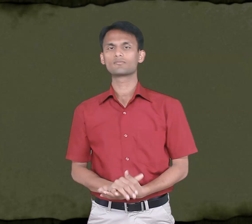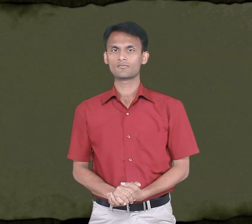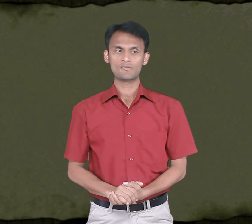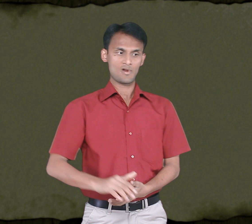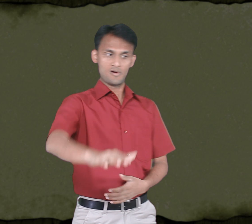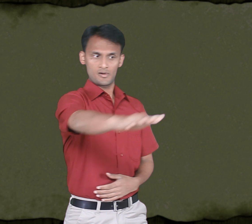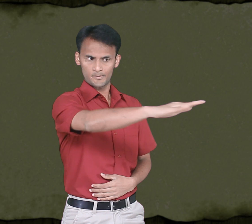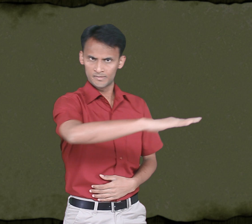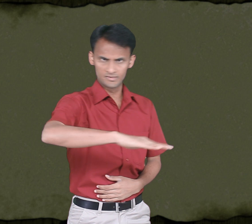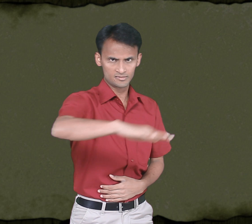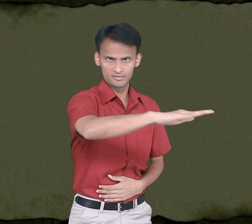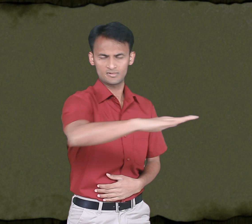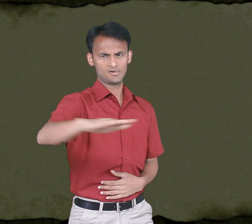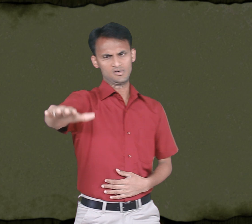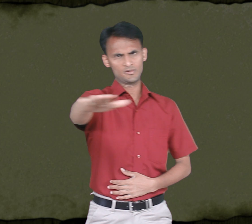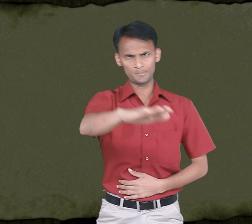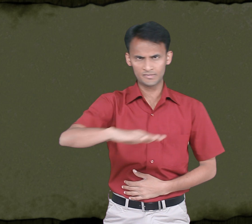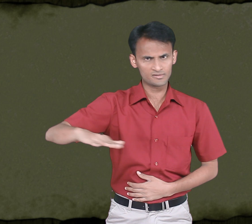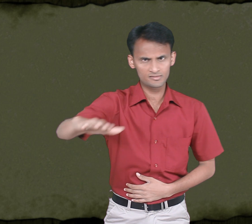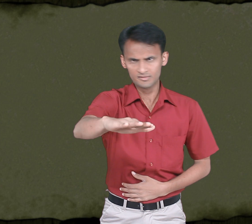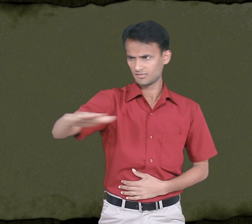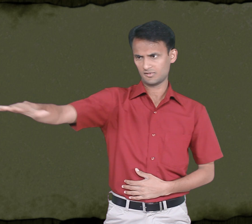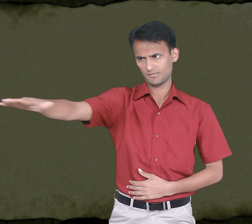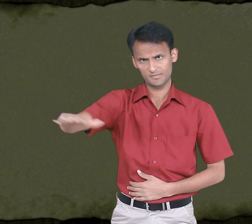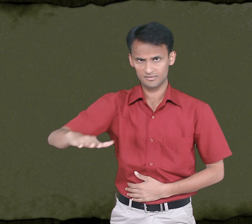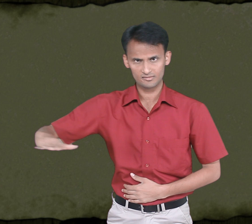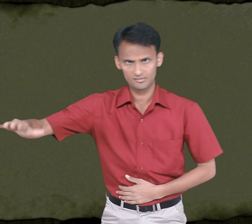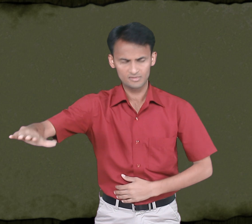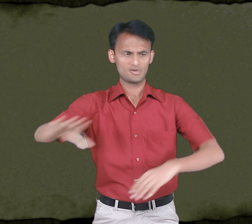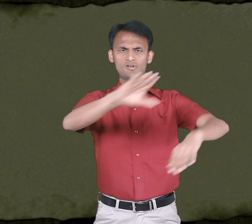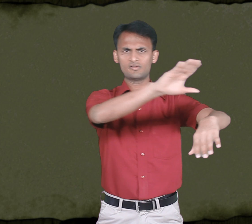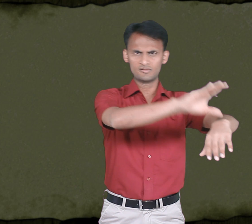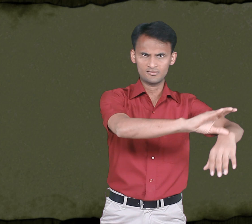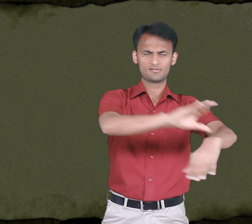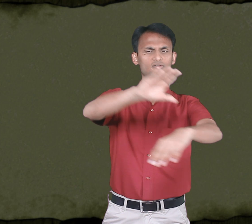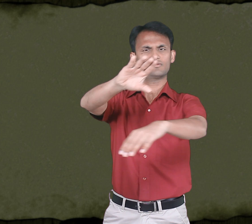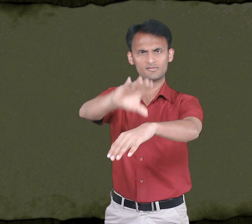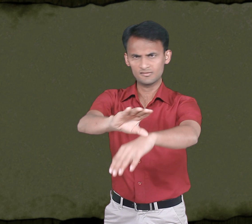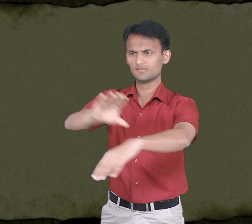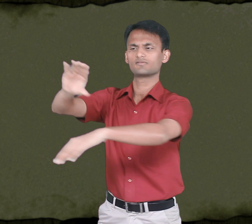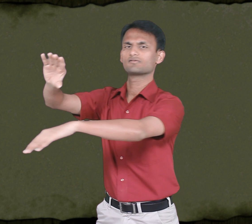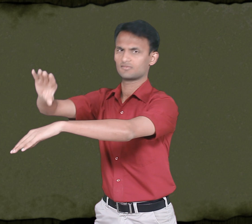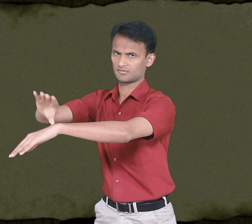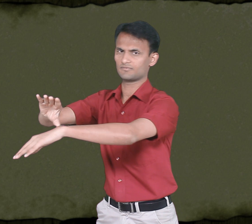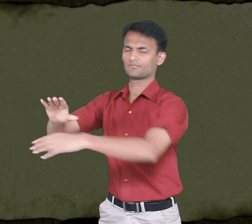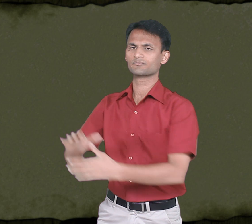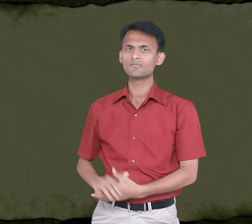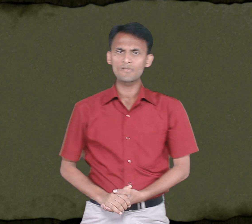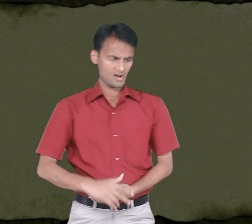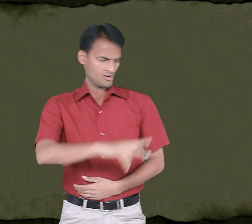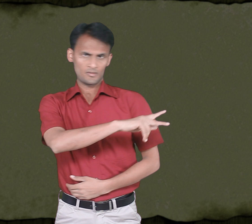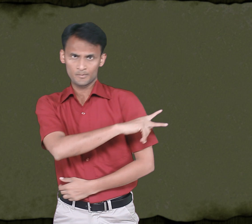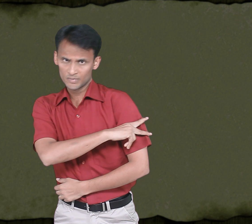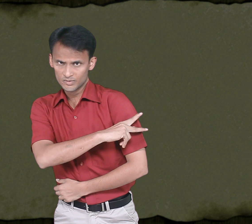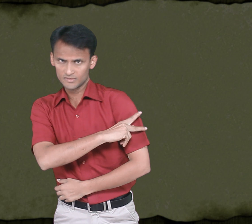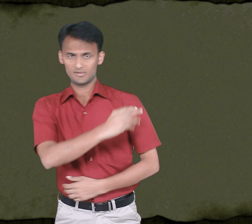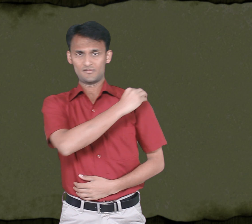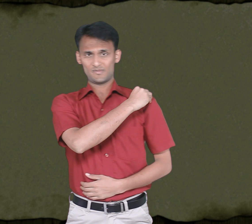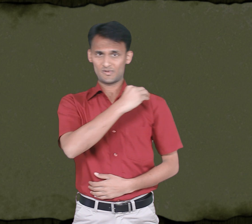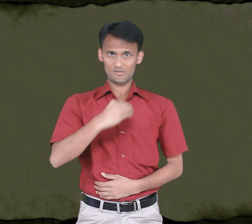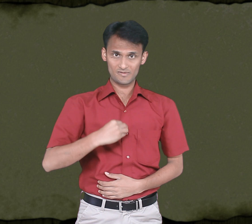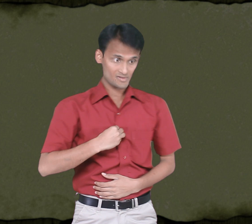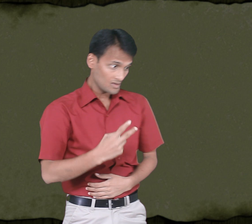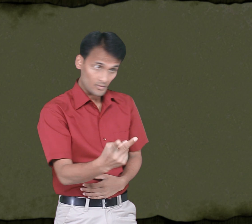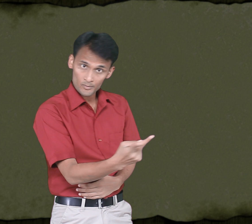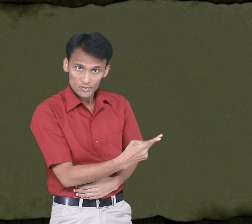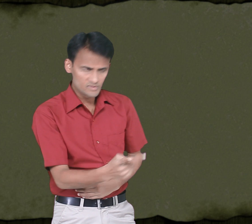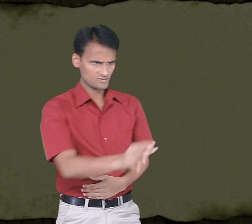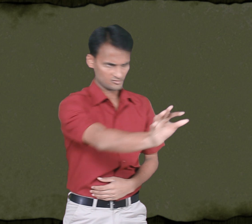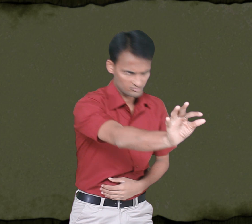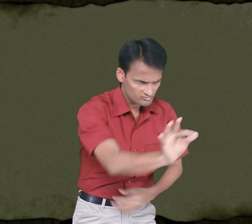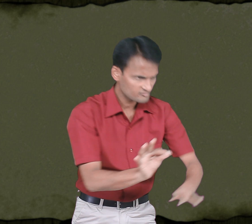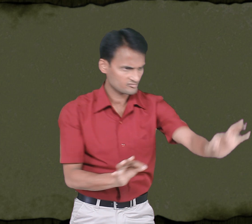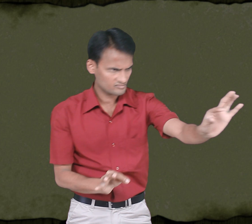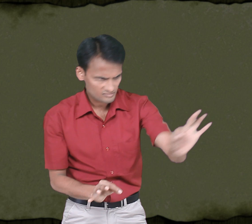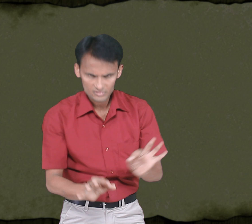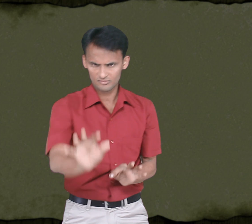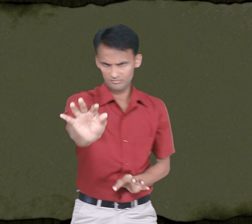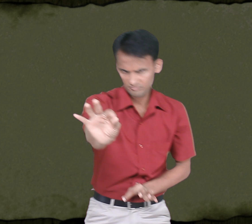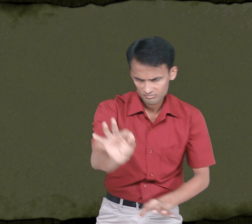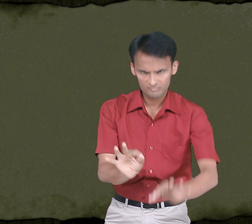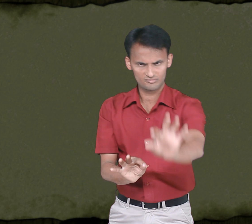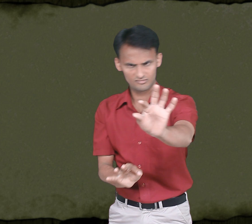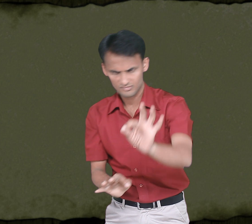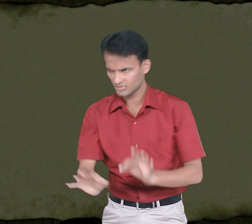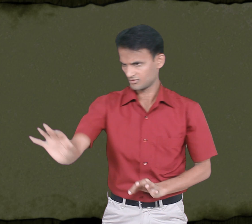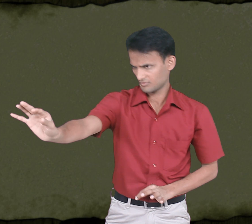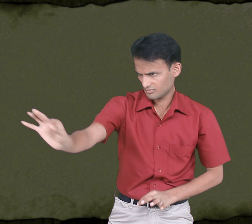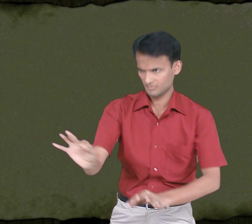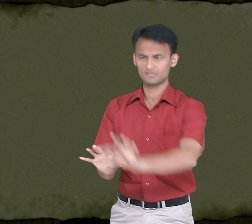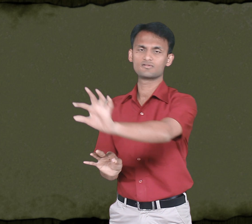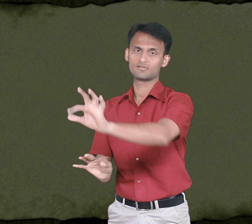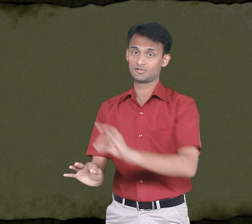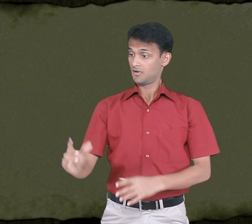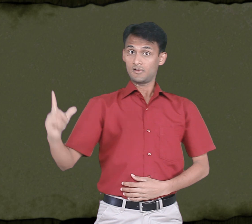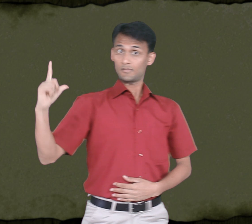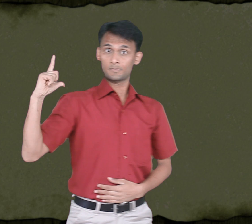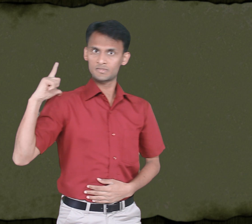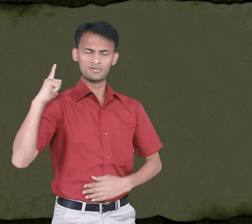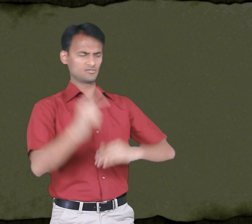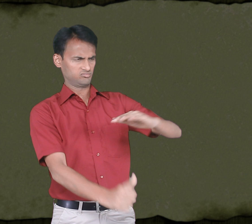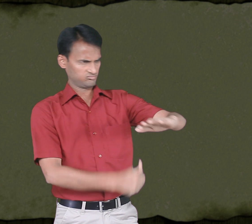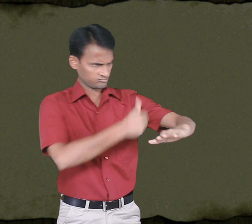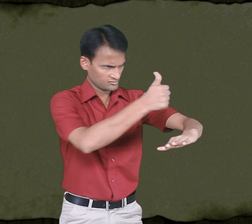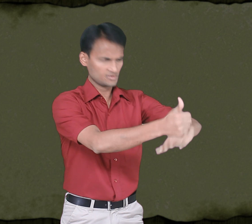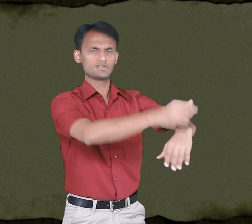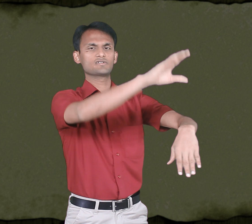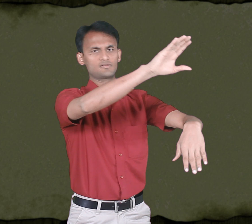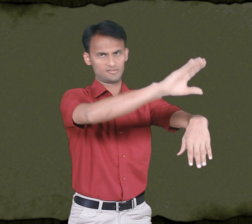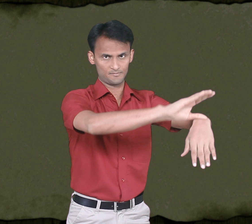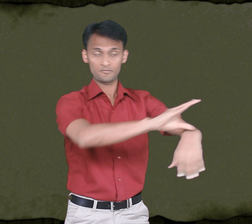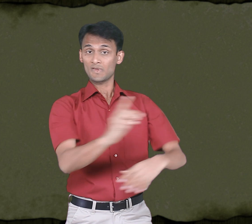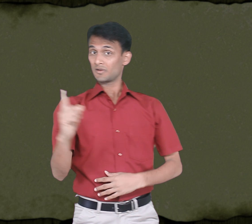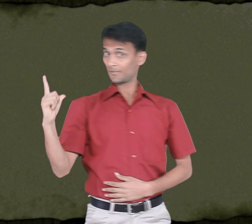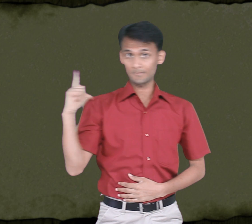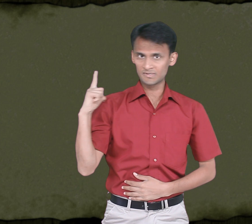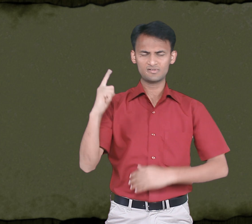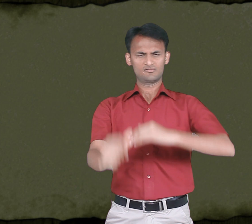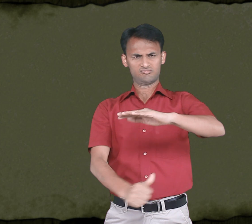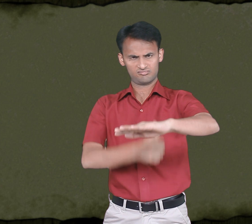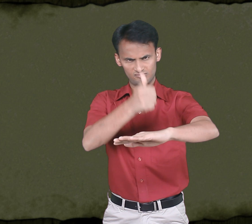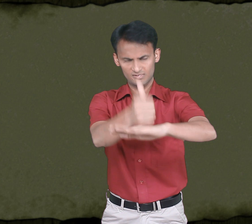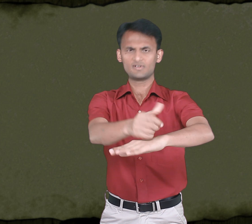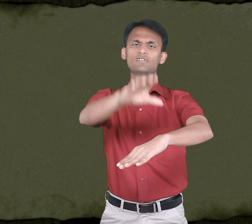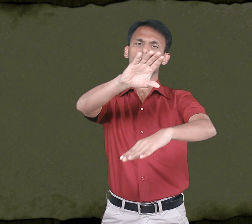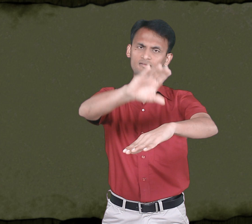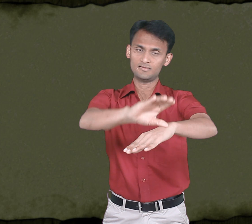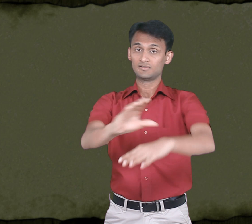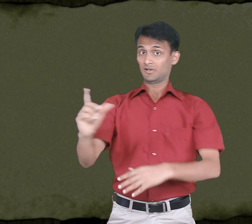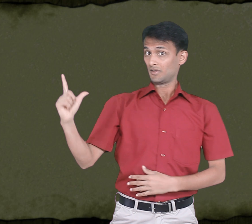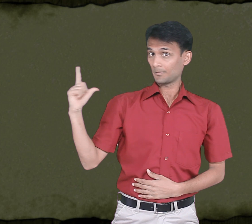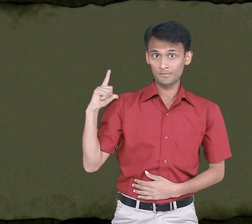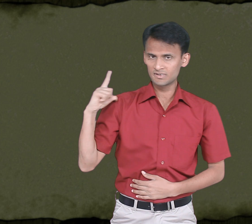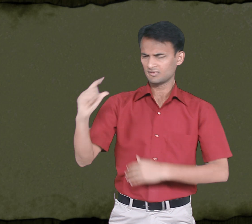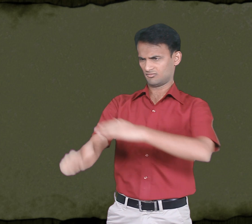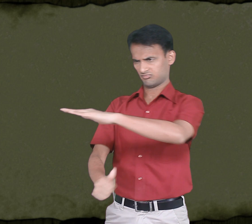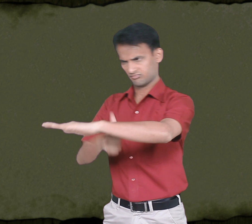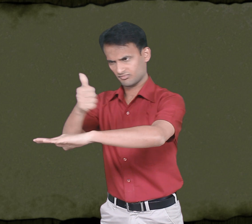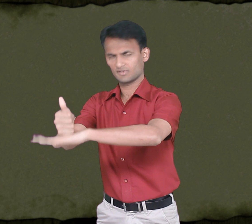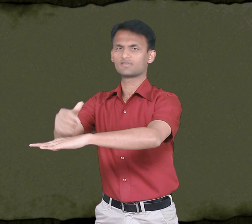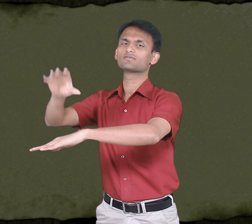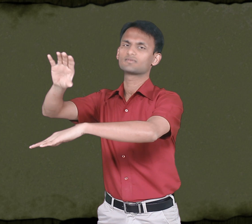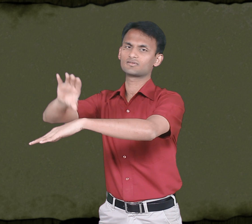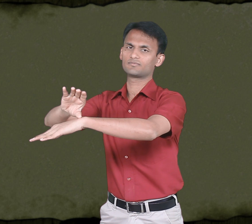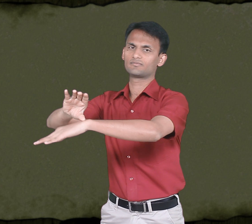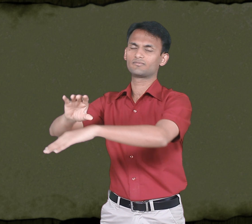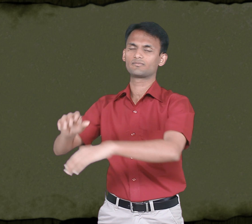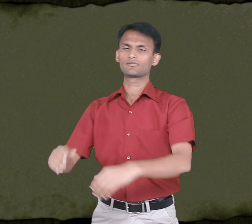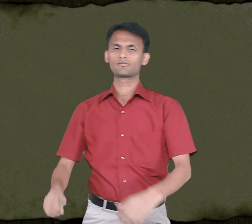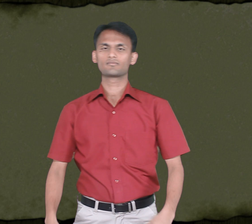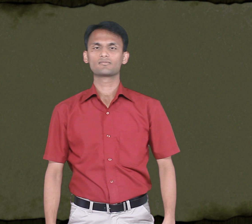Paul and Barnabas appoint leaders for the churches